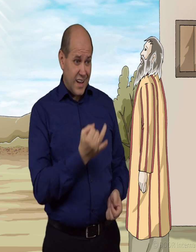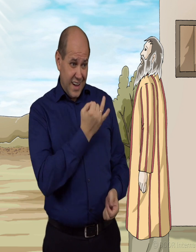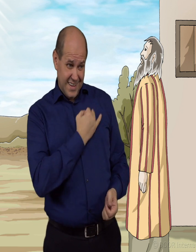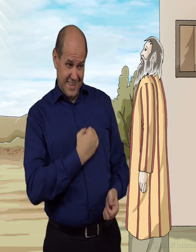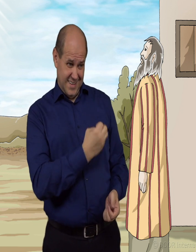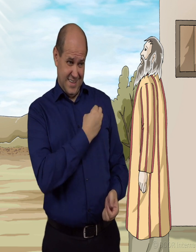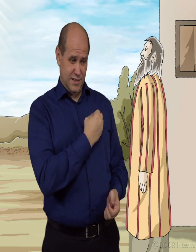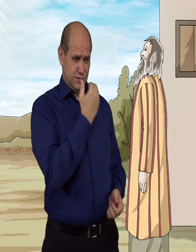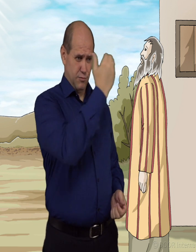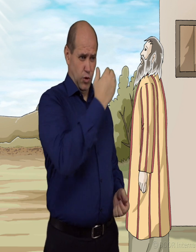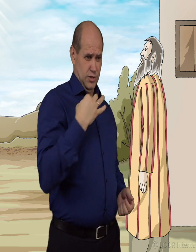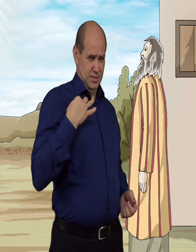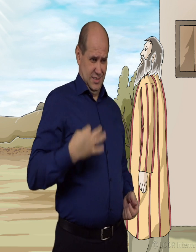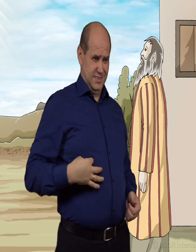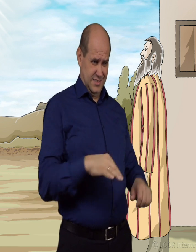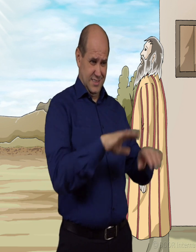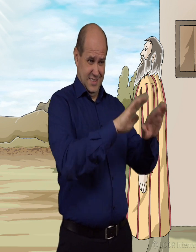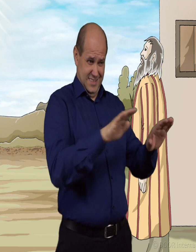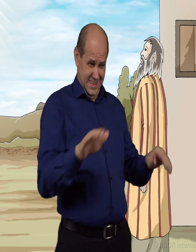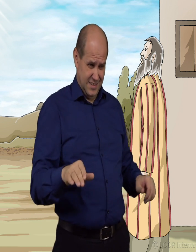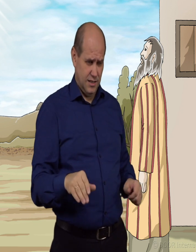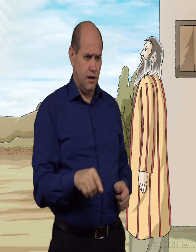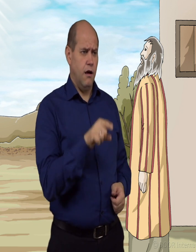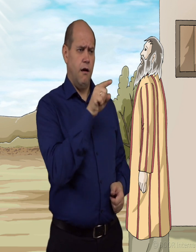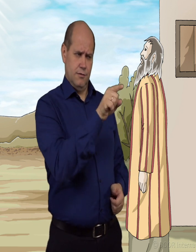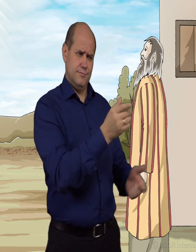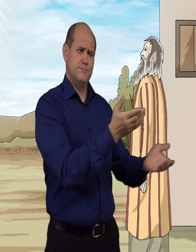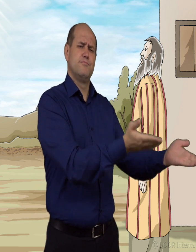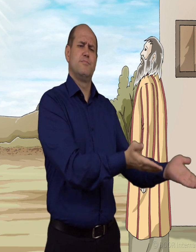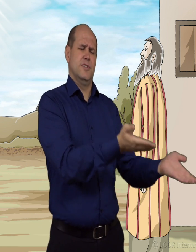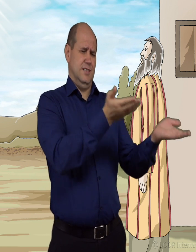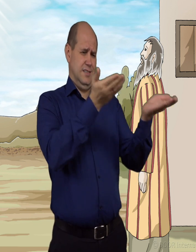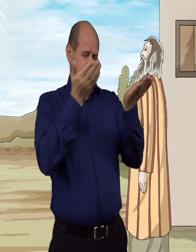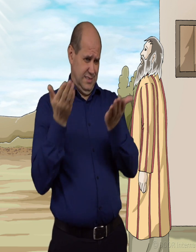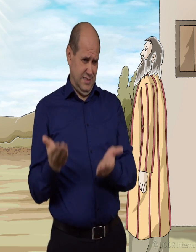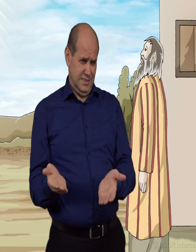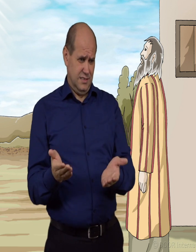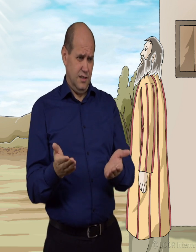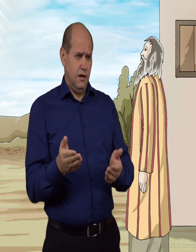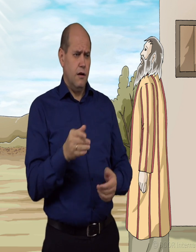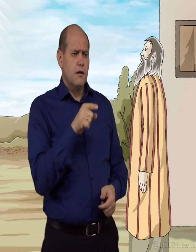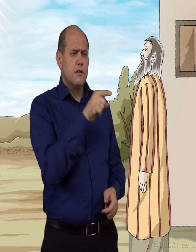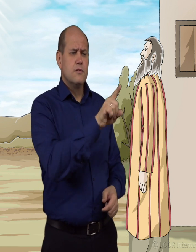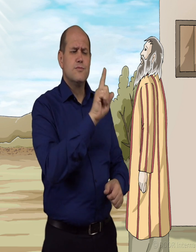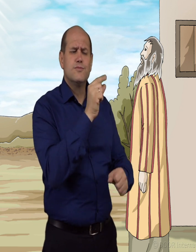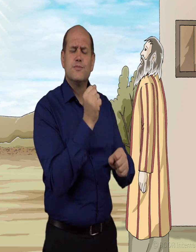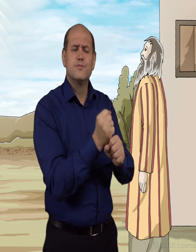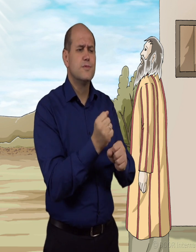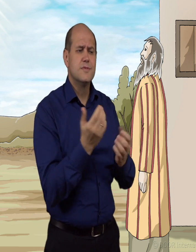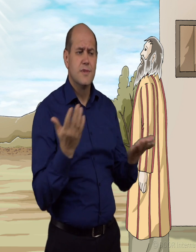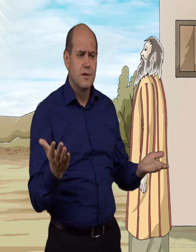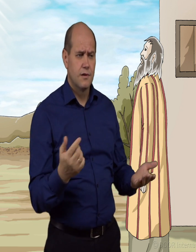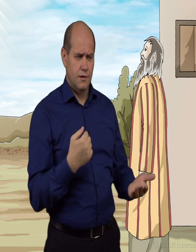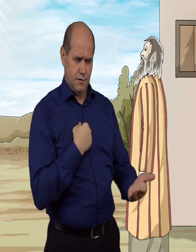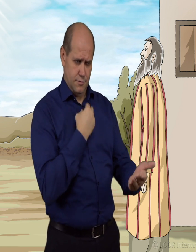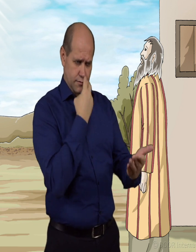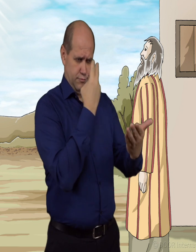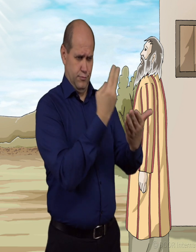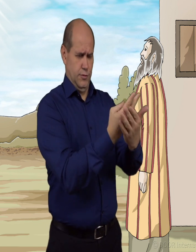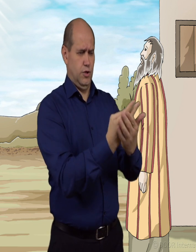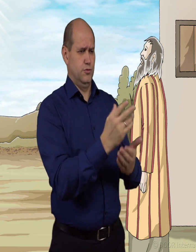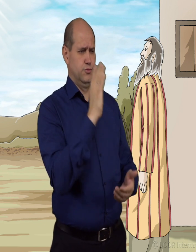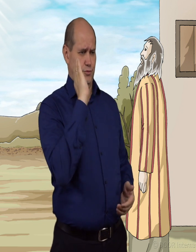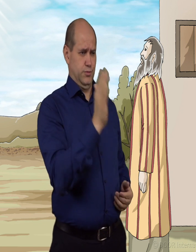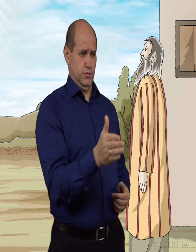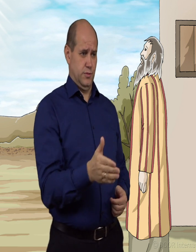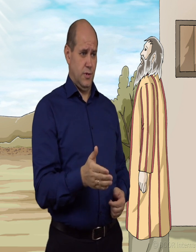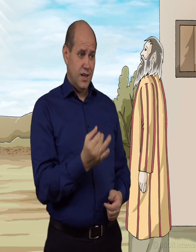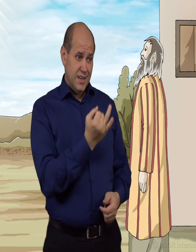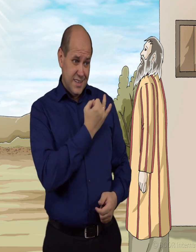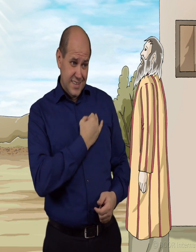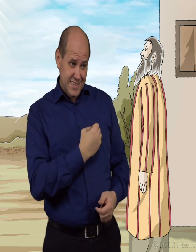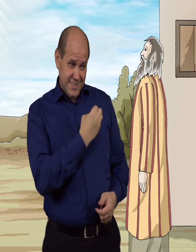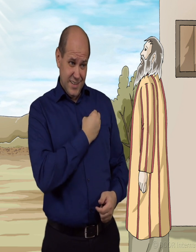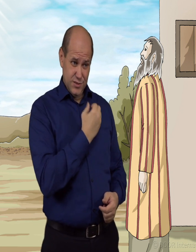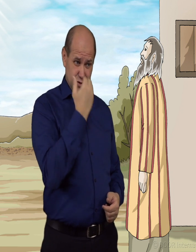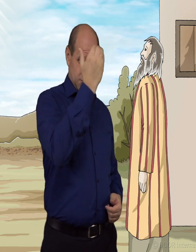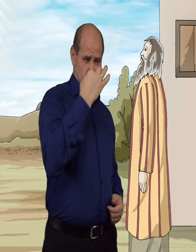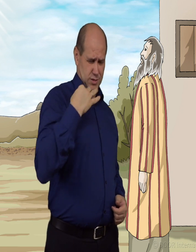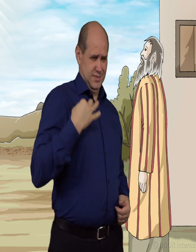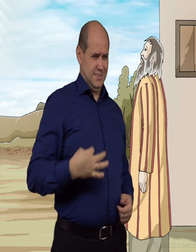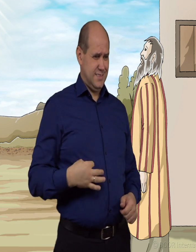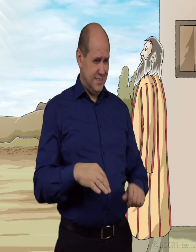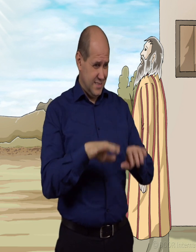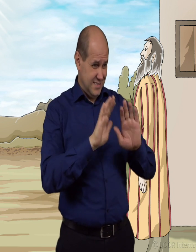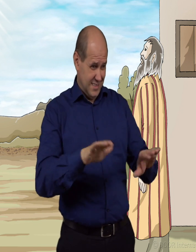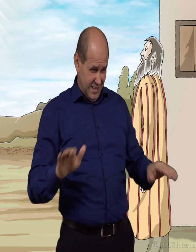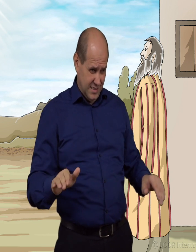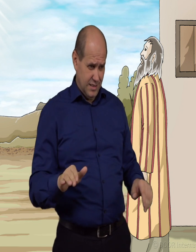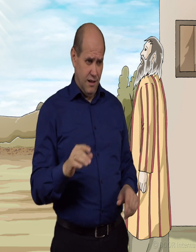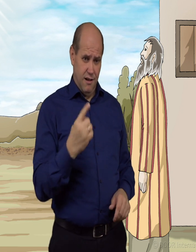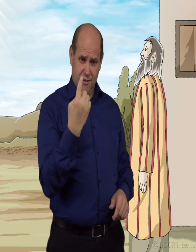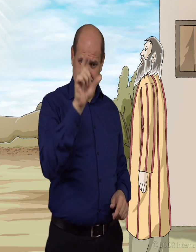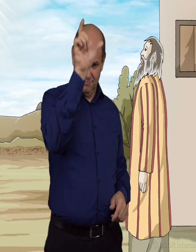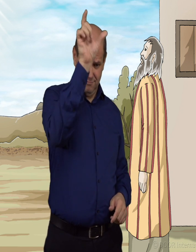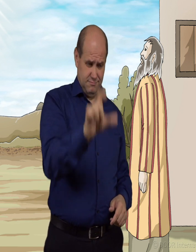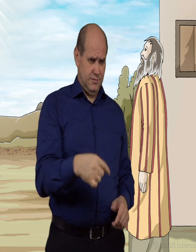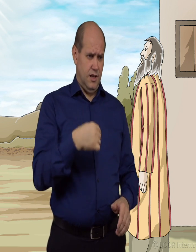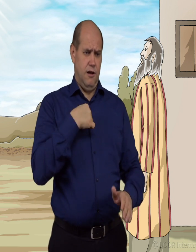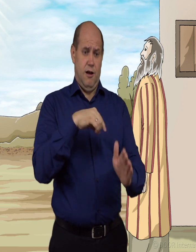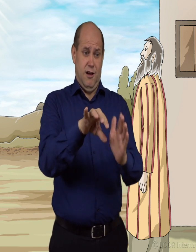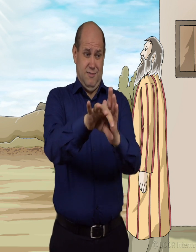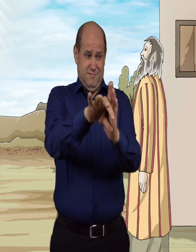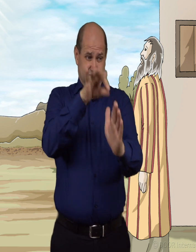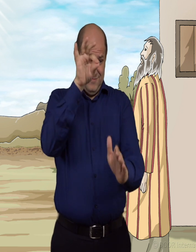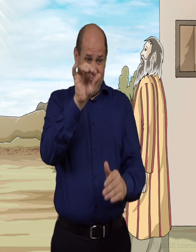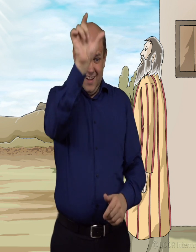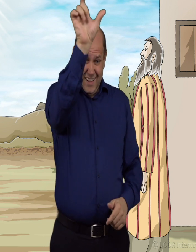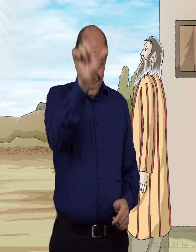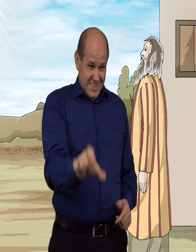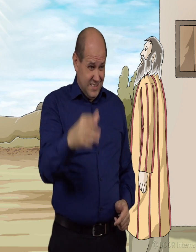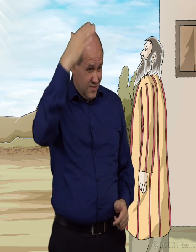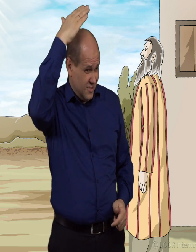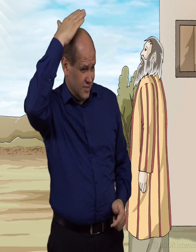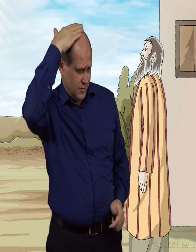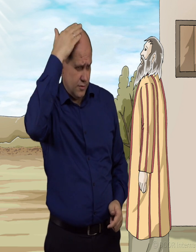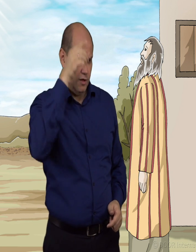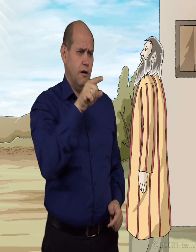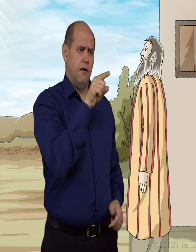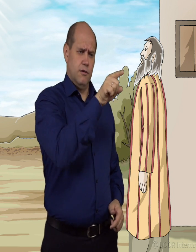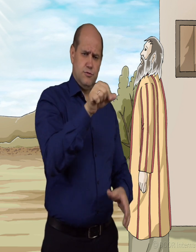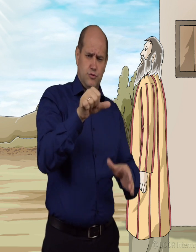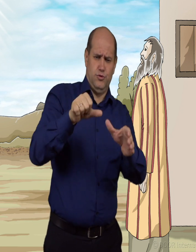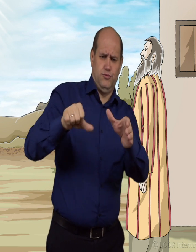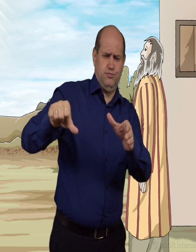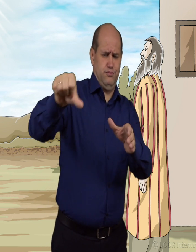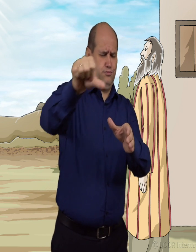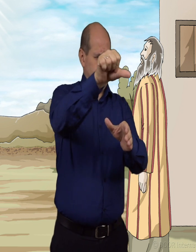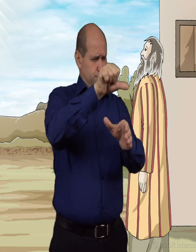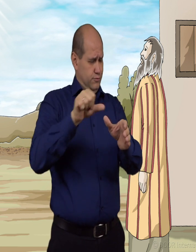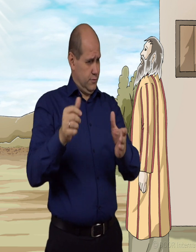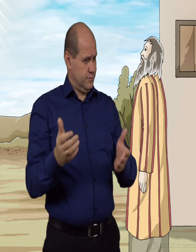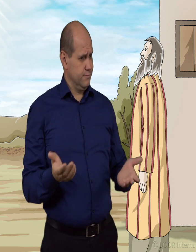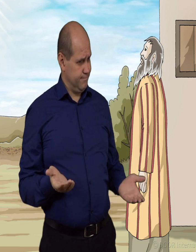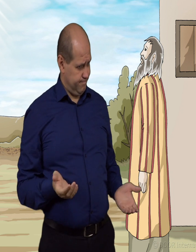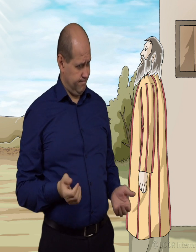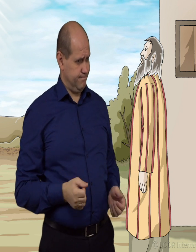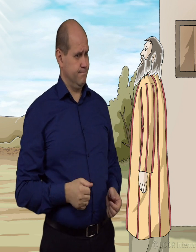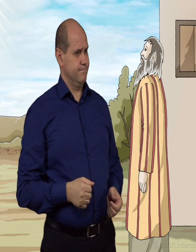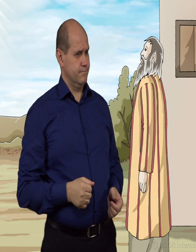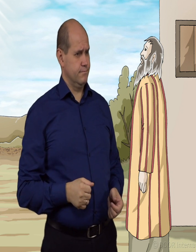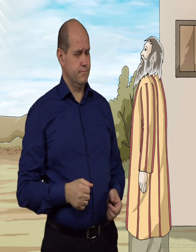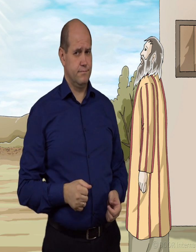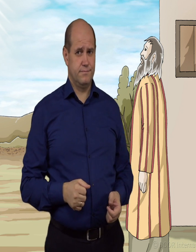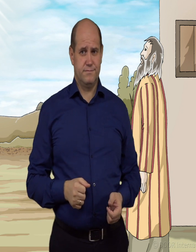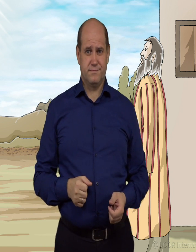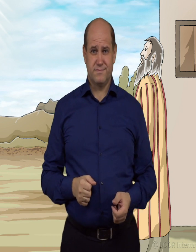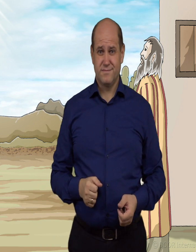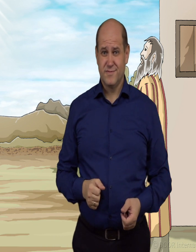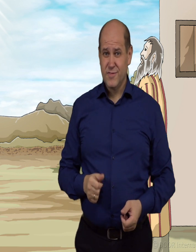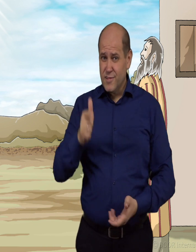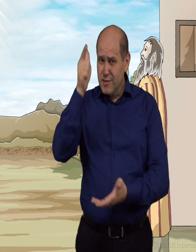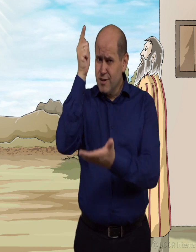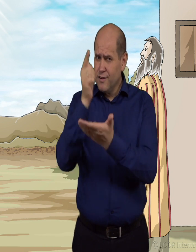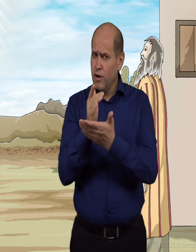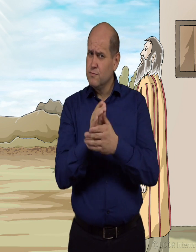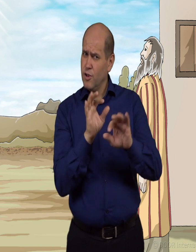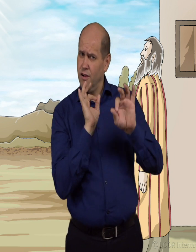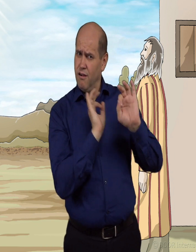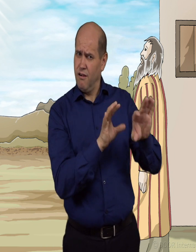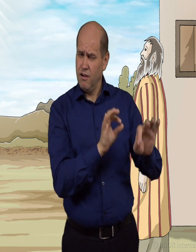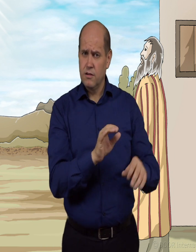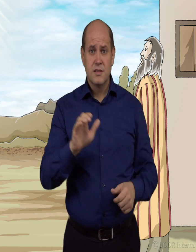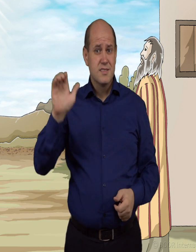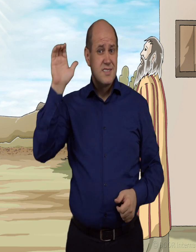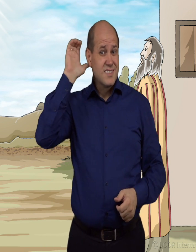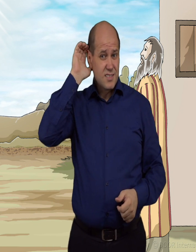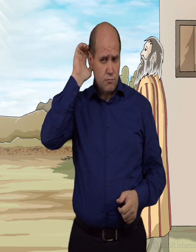Then invite Jesse to the sacrifice, and I will show you what you are to do.